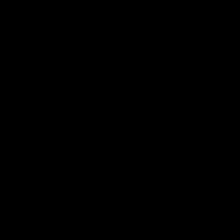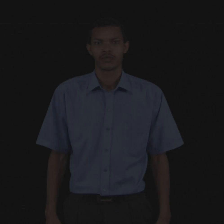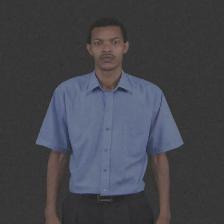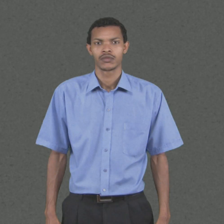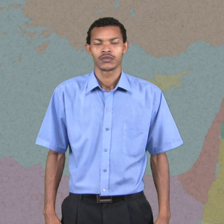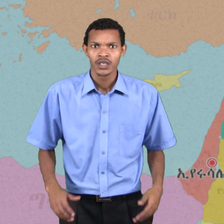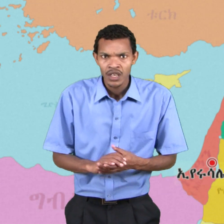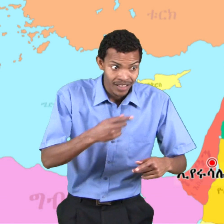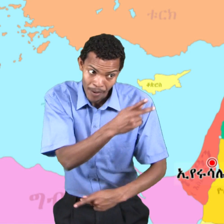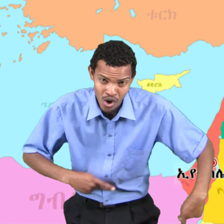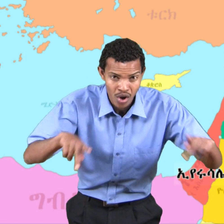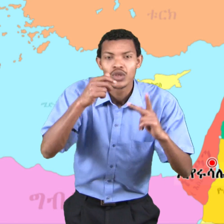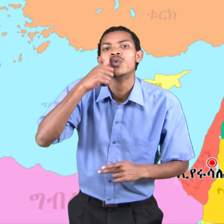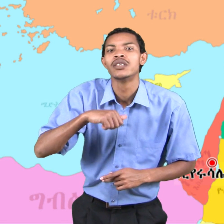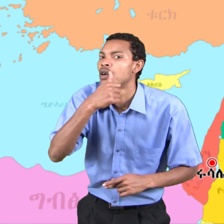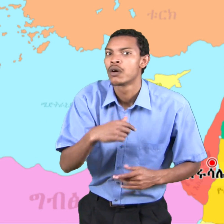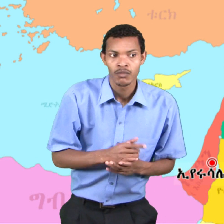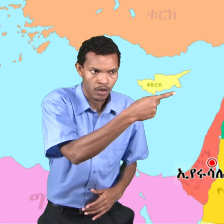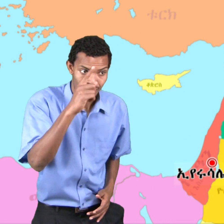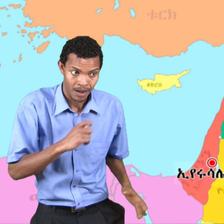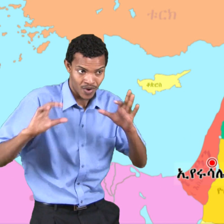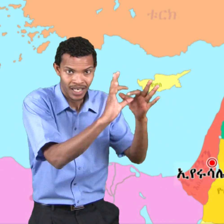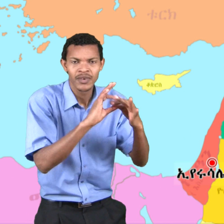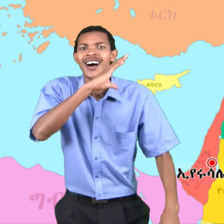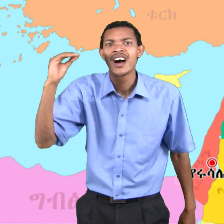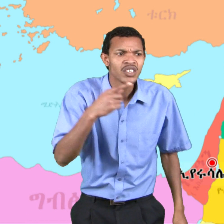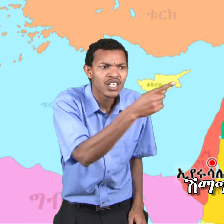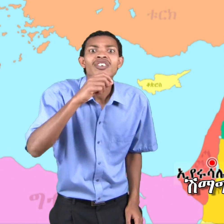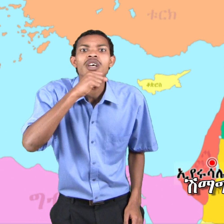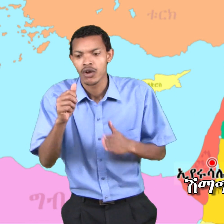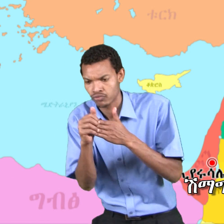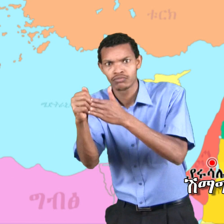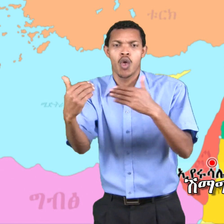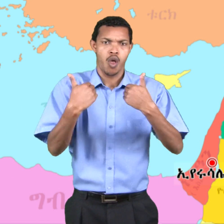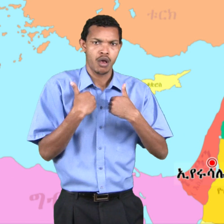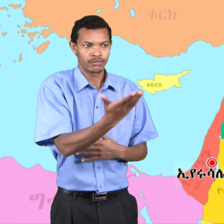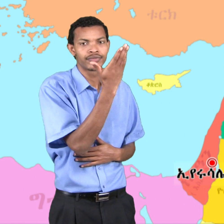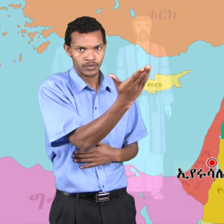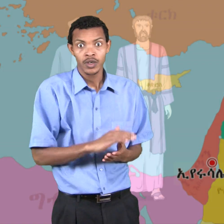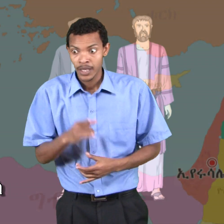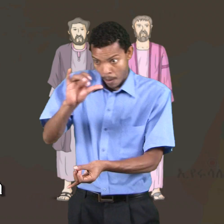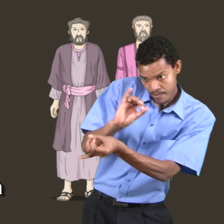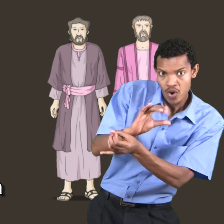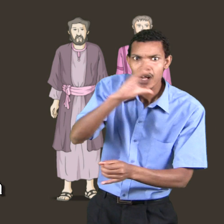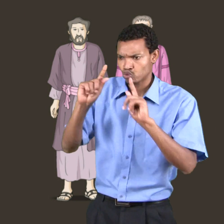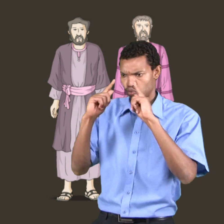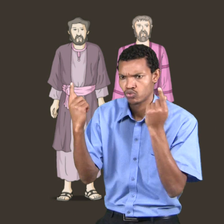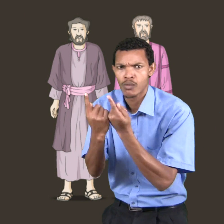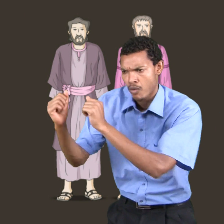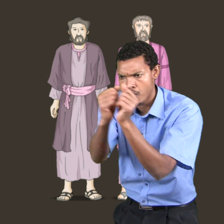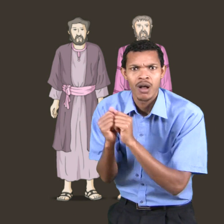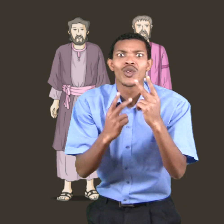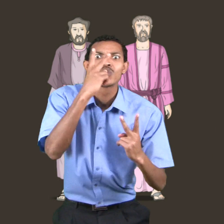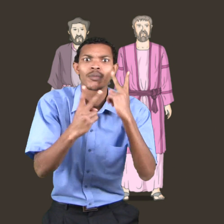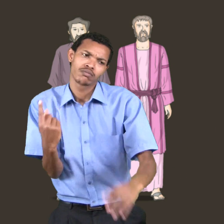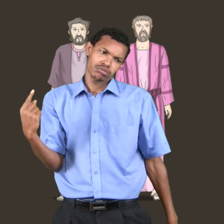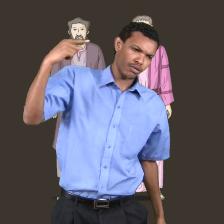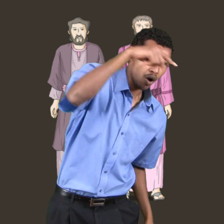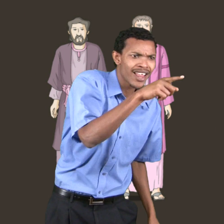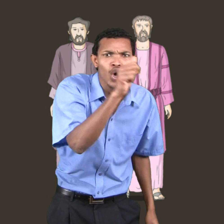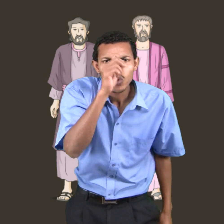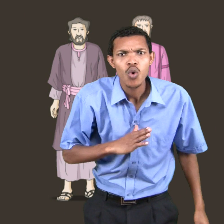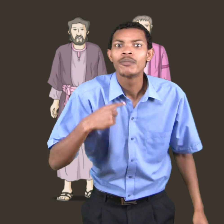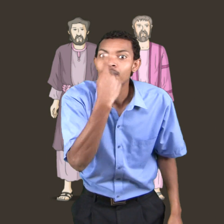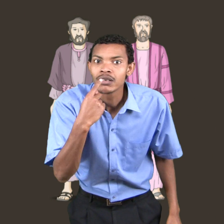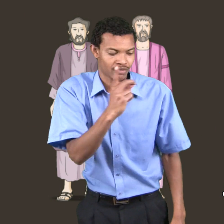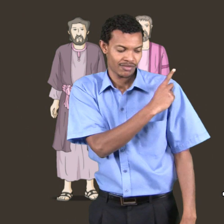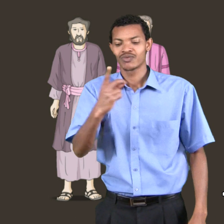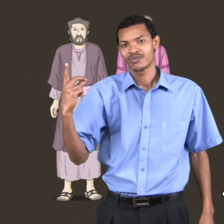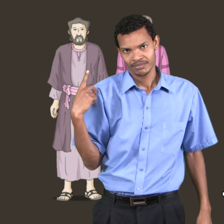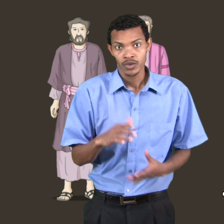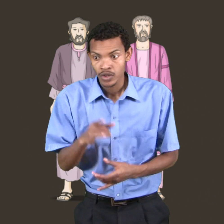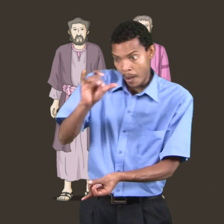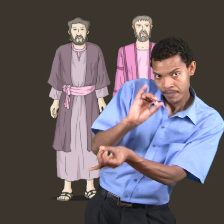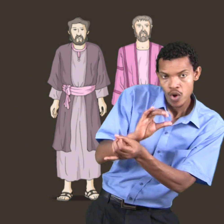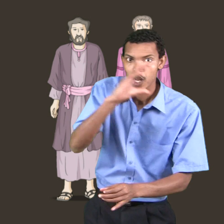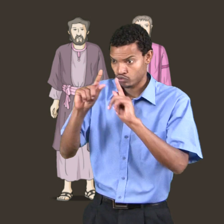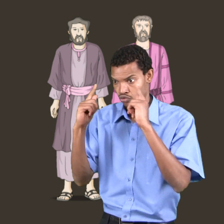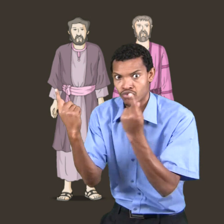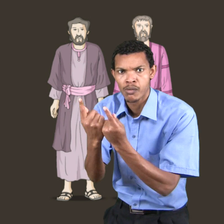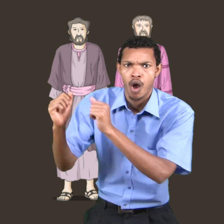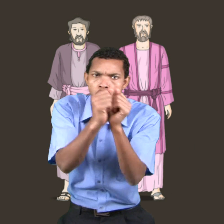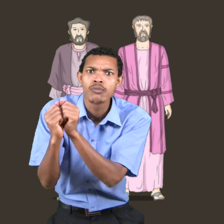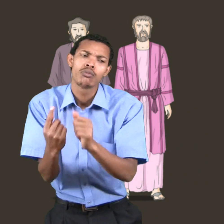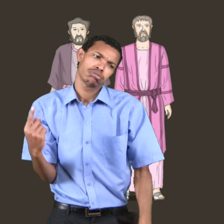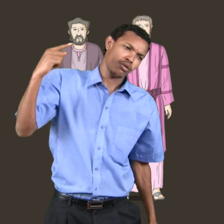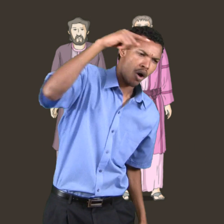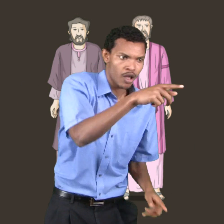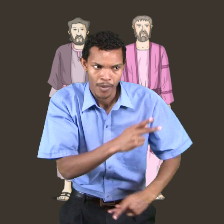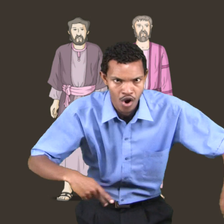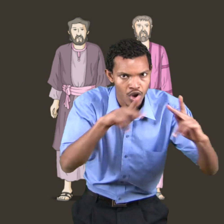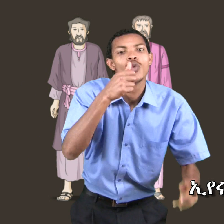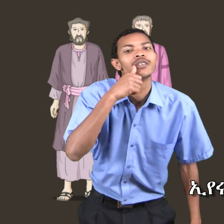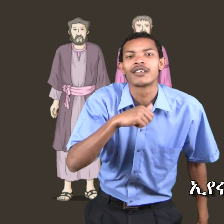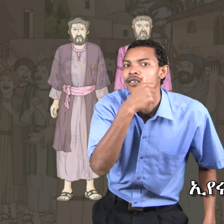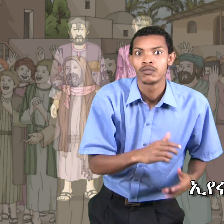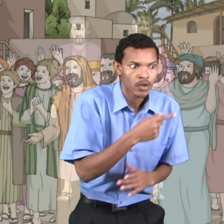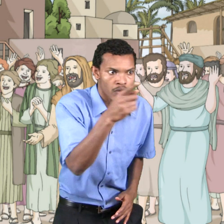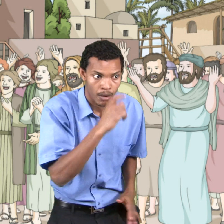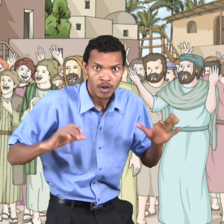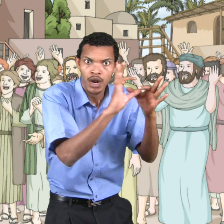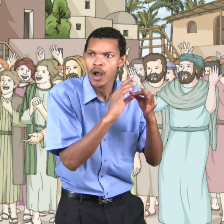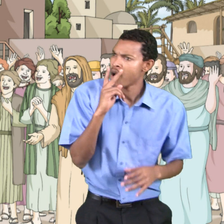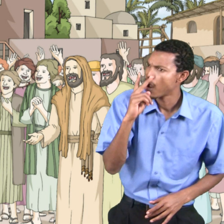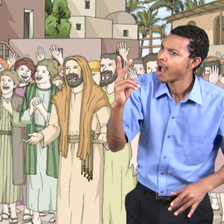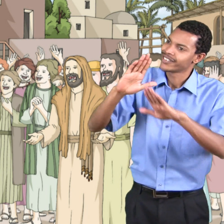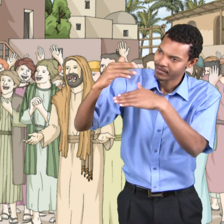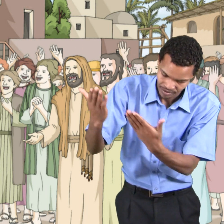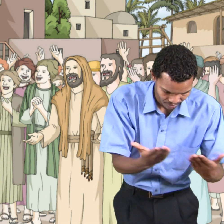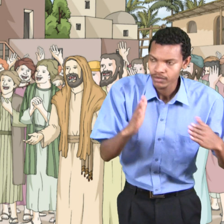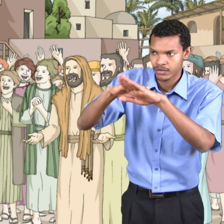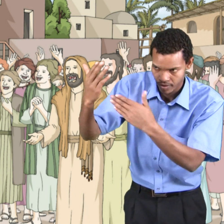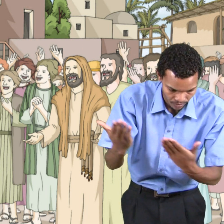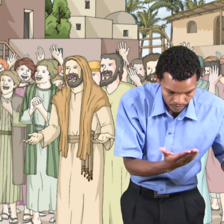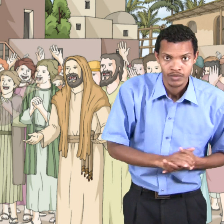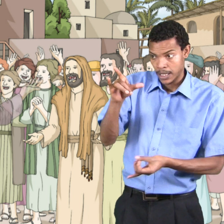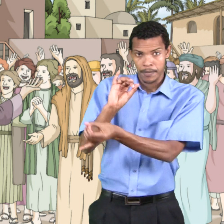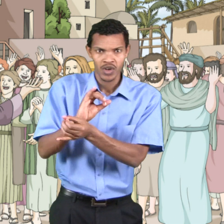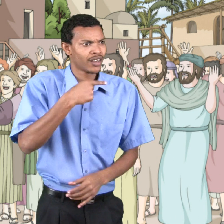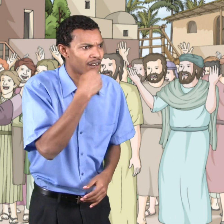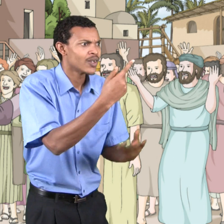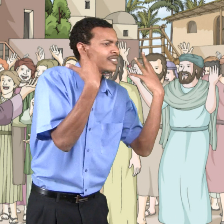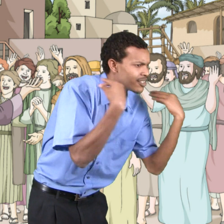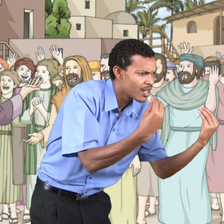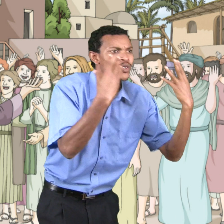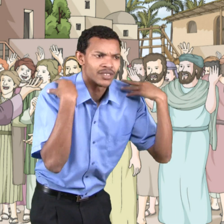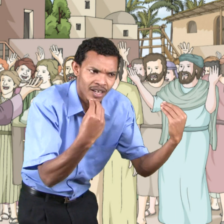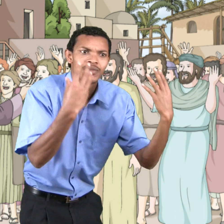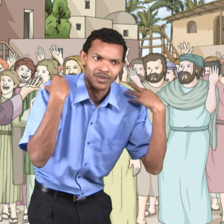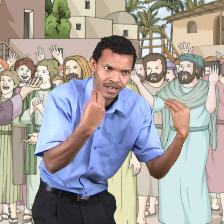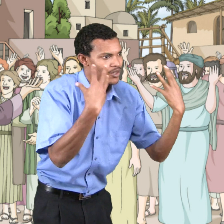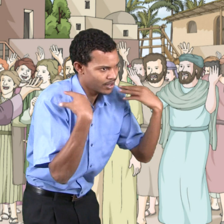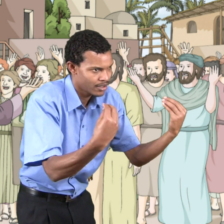When we arrived in Jerusalem, the brothers welcomed us joyfully. The next day Paul went in with us to see James, and all the elders were present.